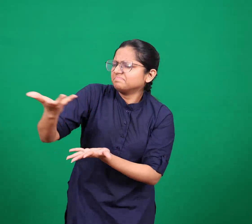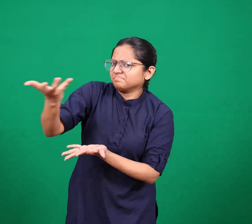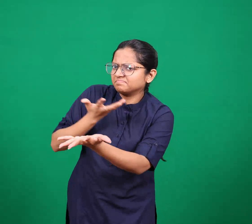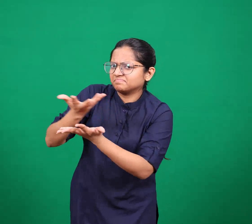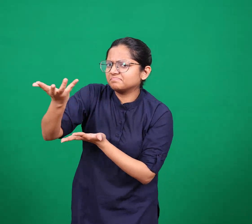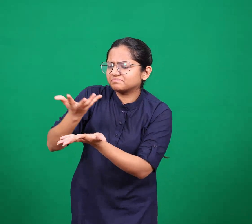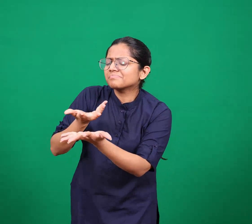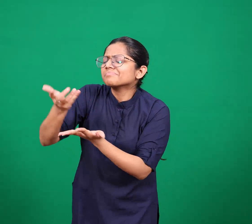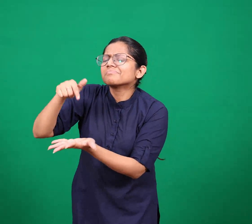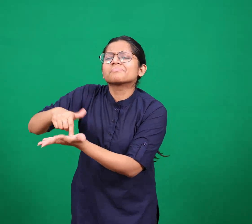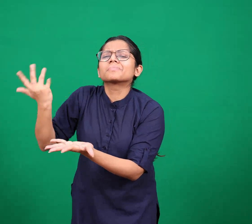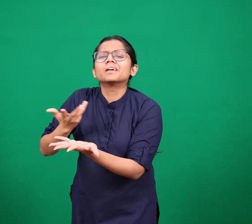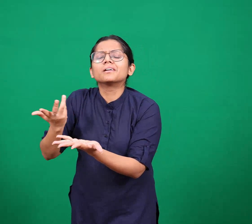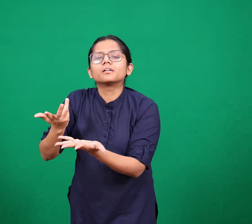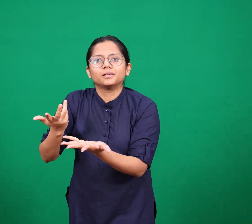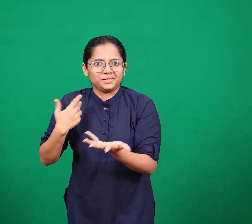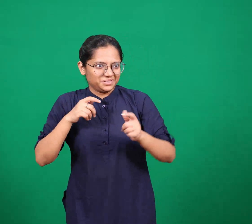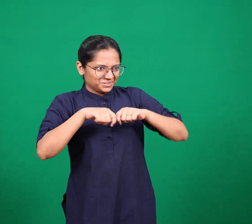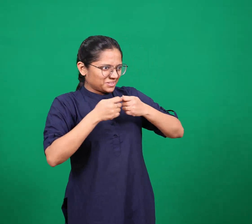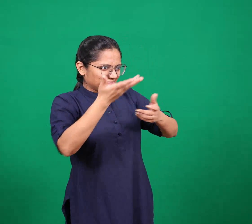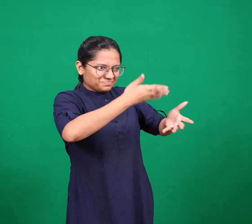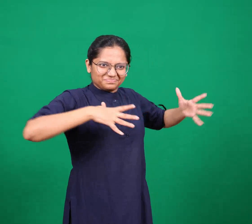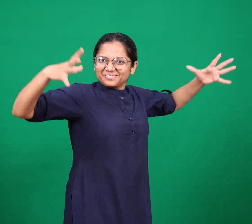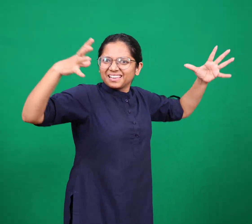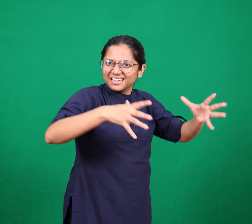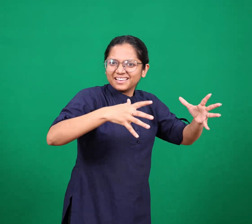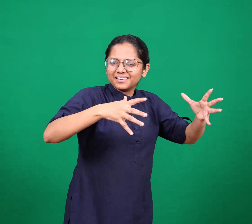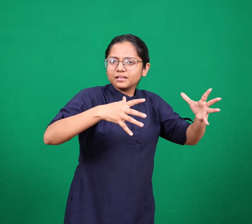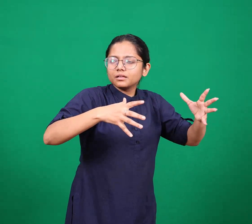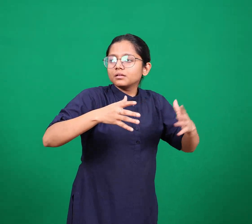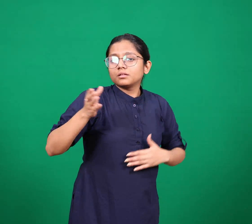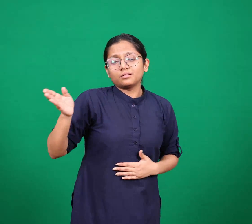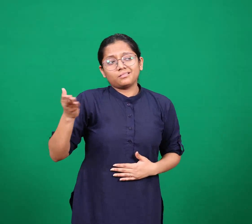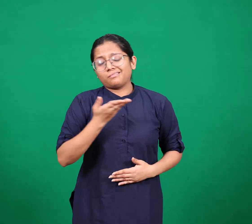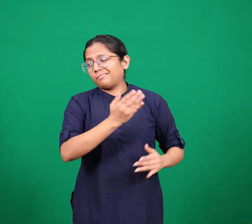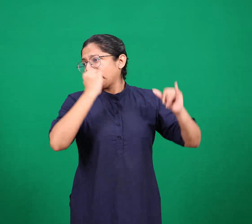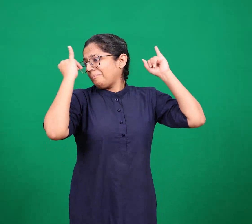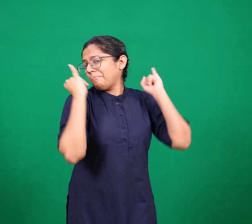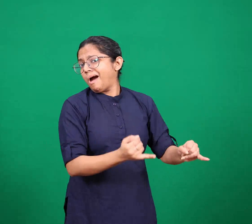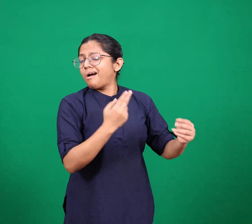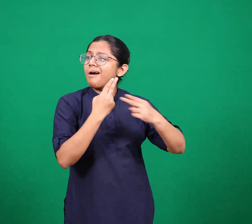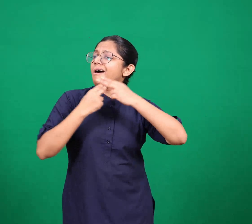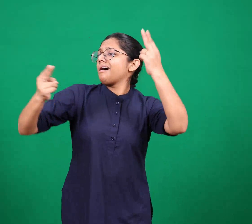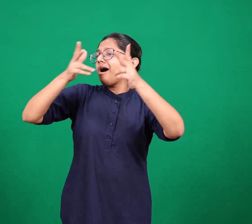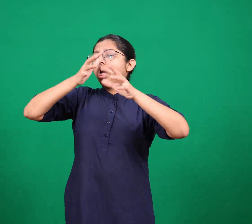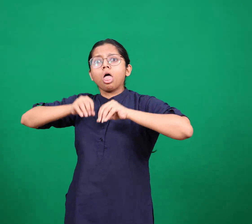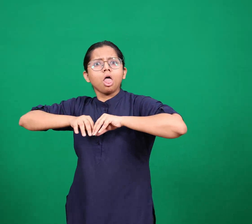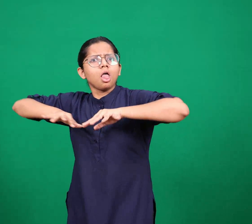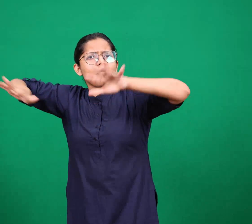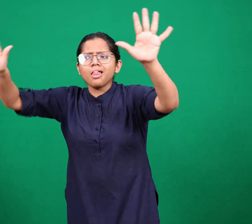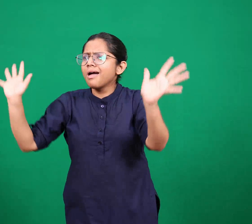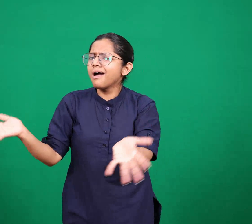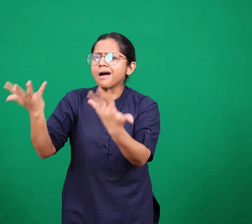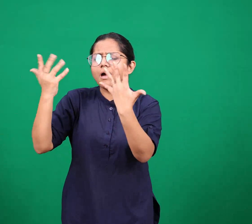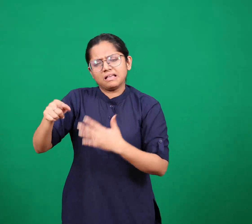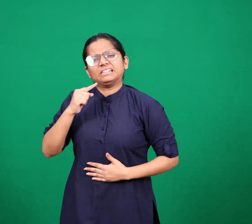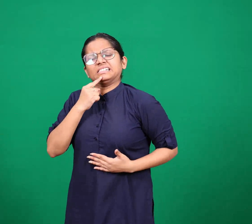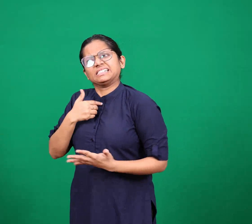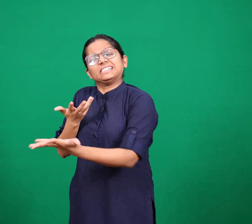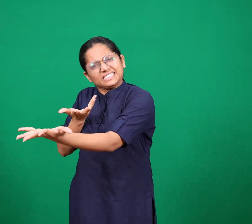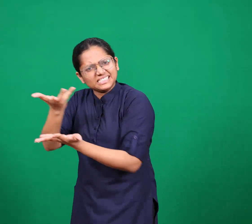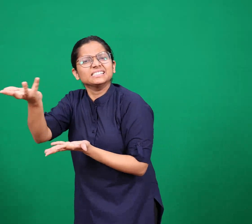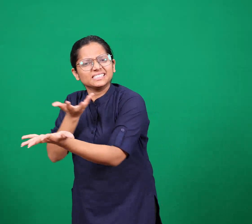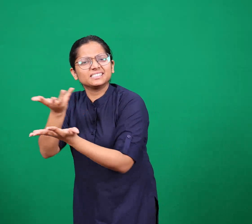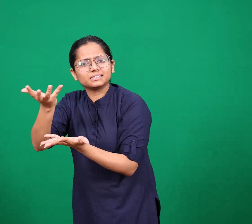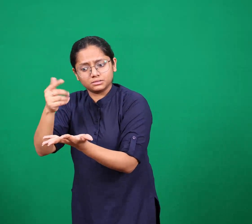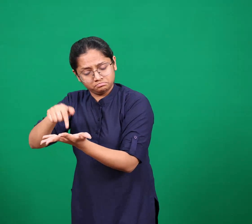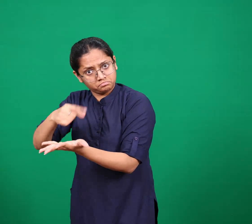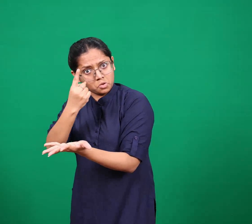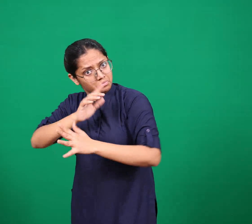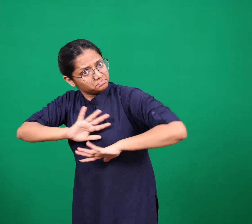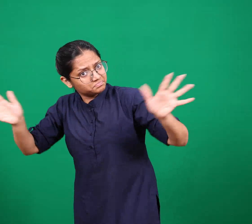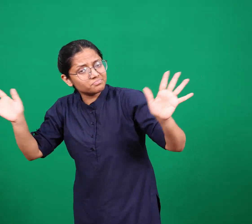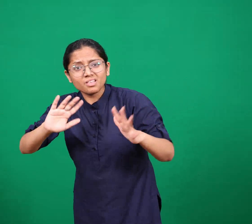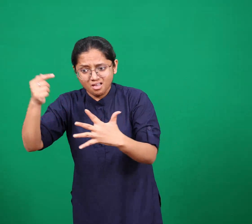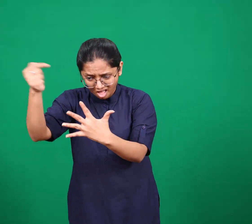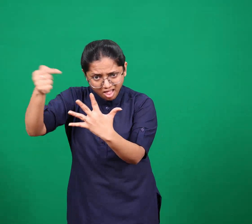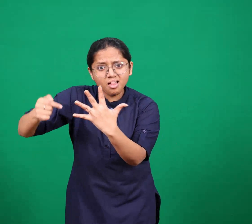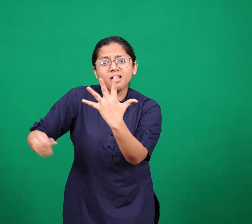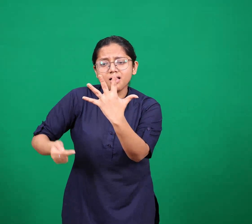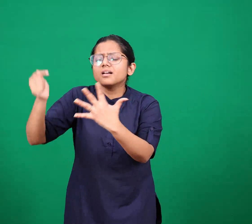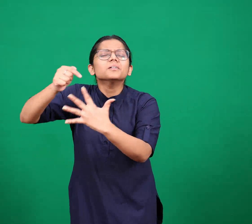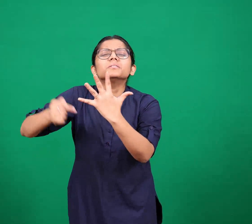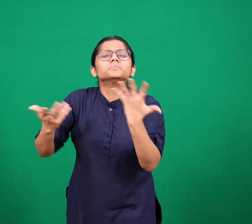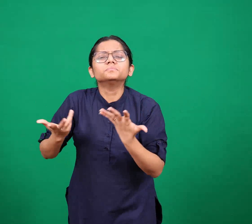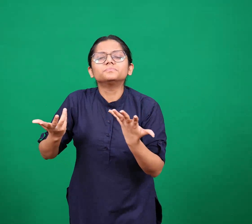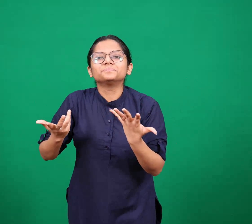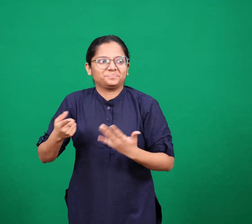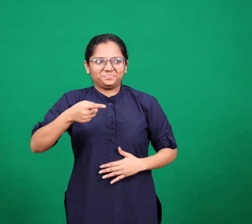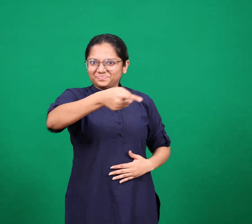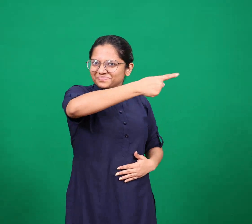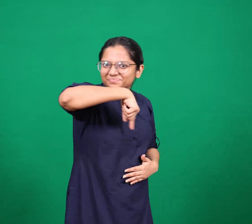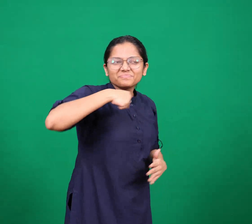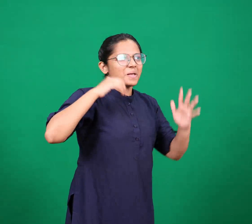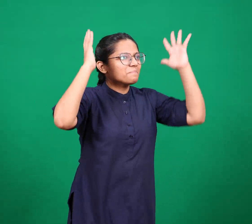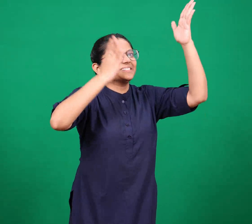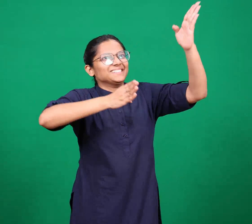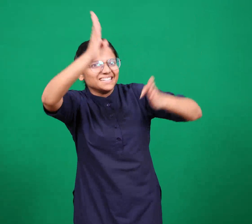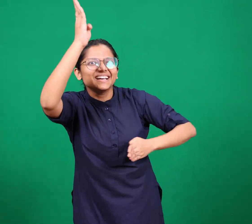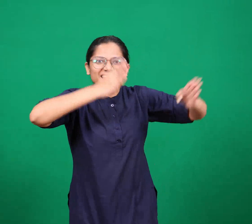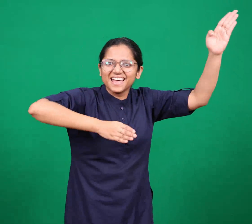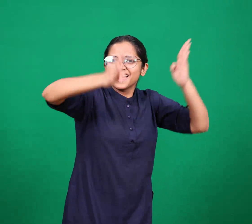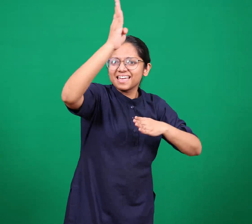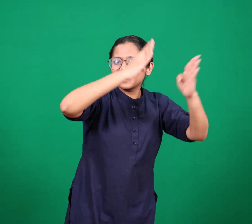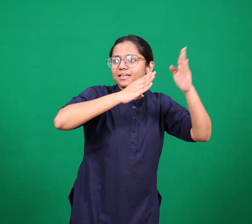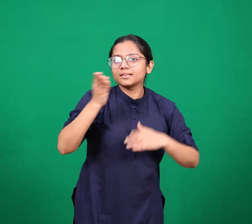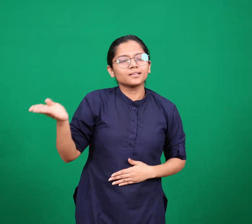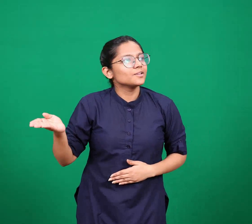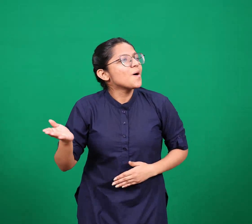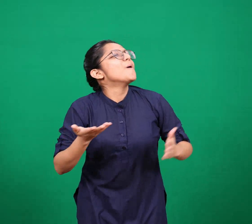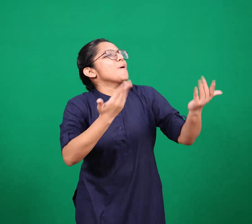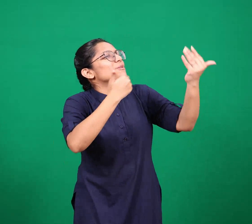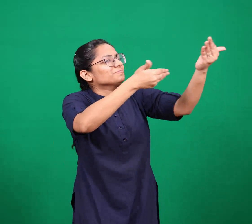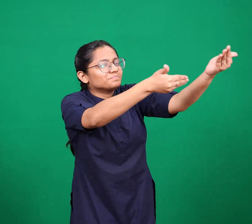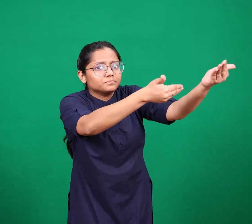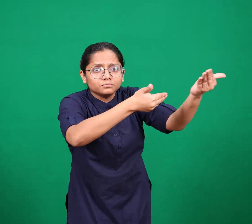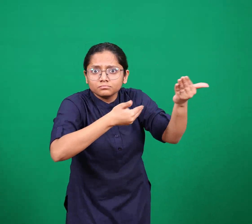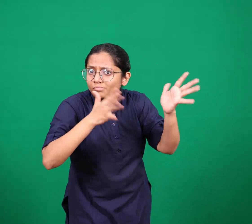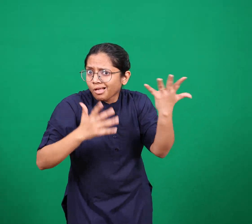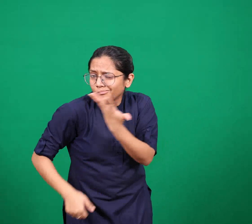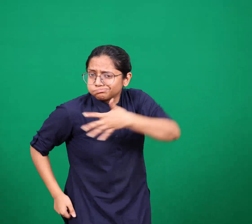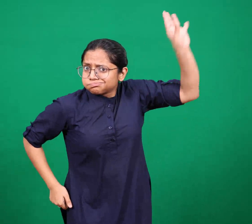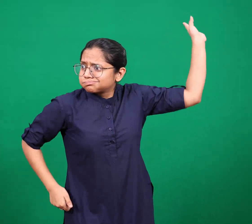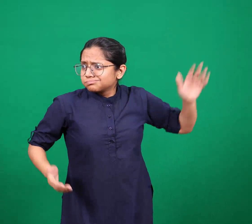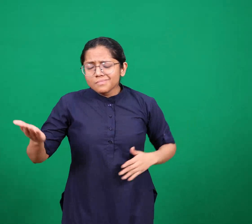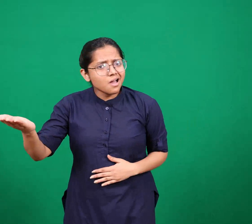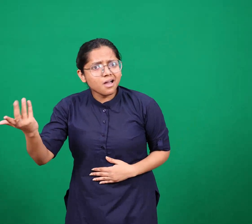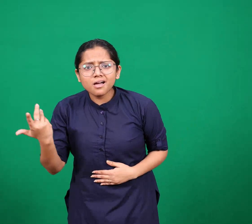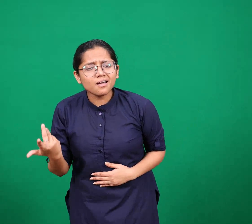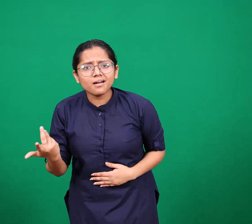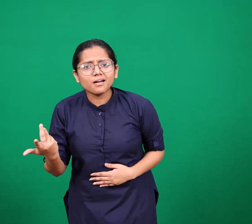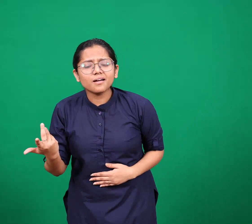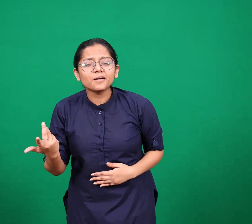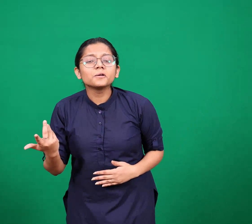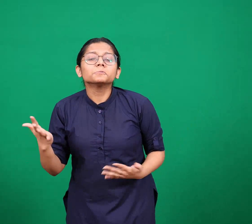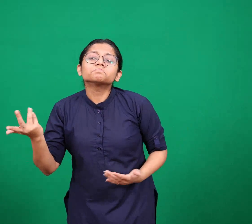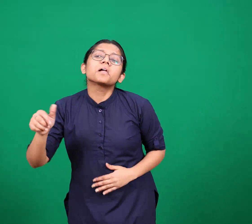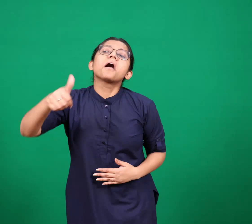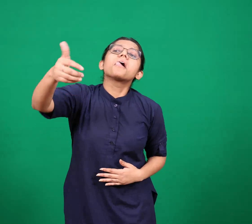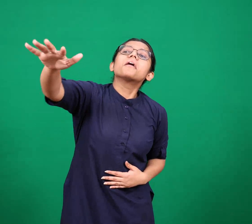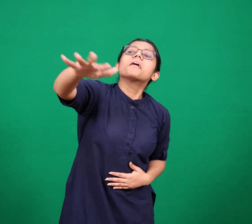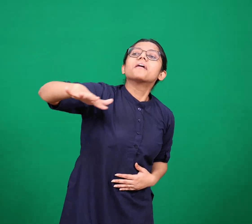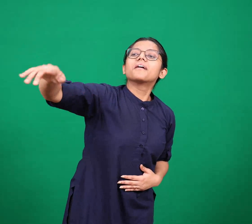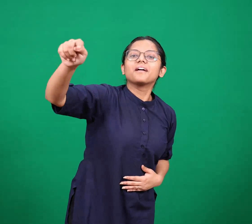So if I come, I will call attention to his malicious slander against us.